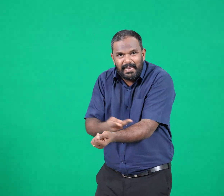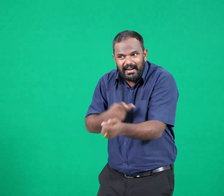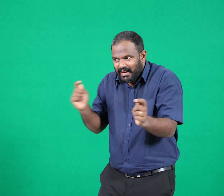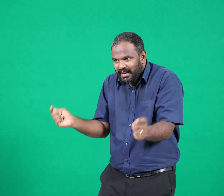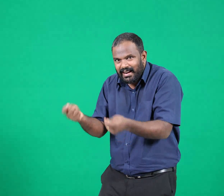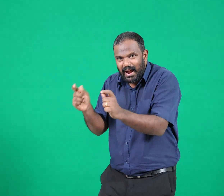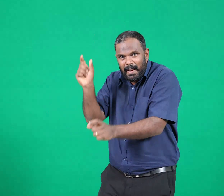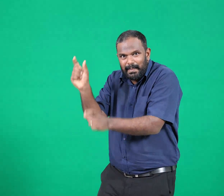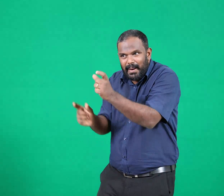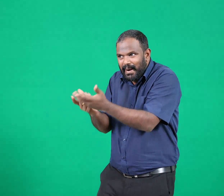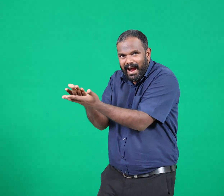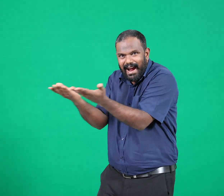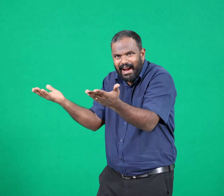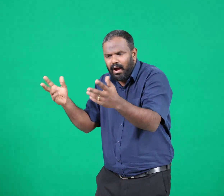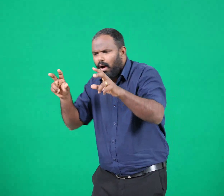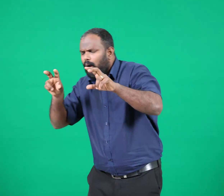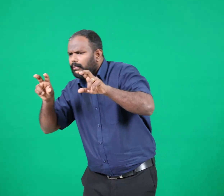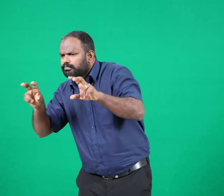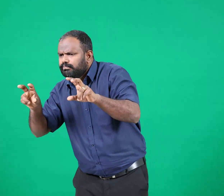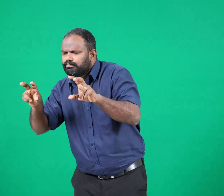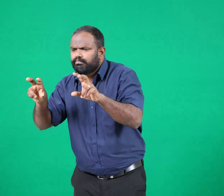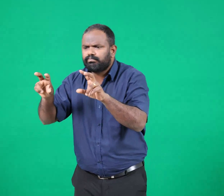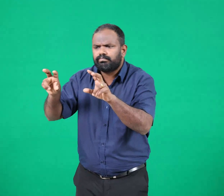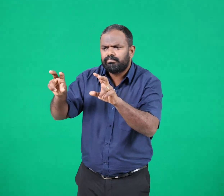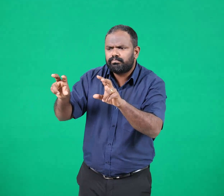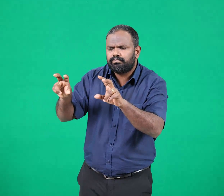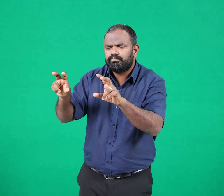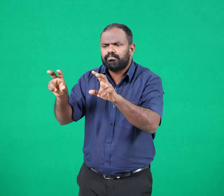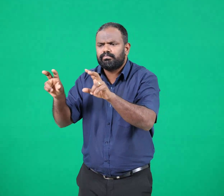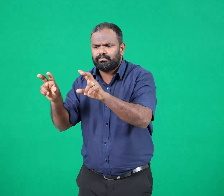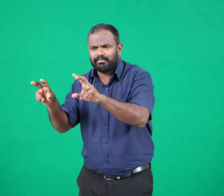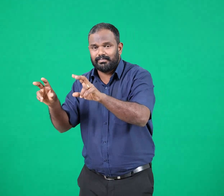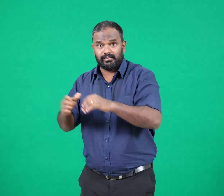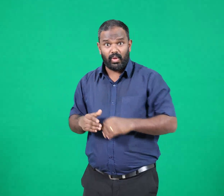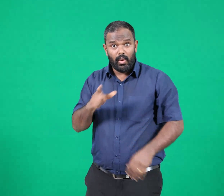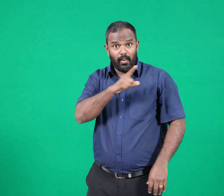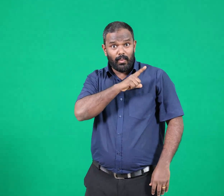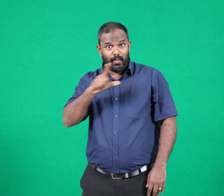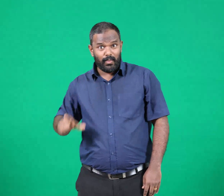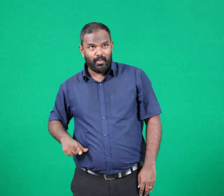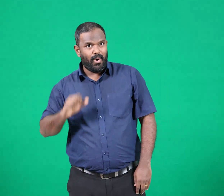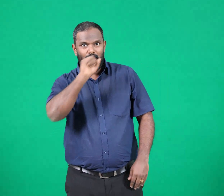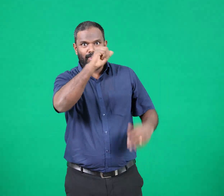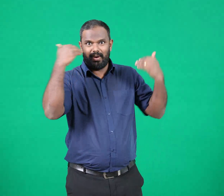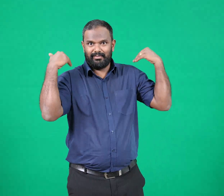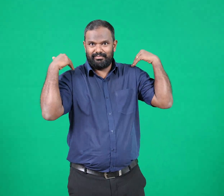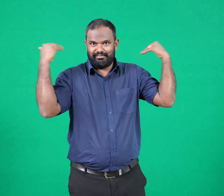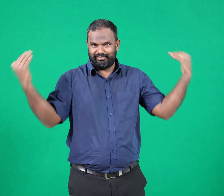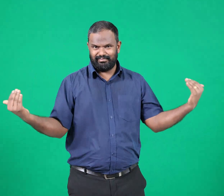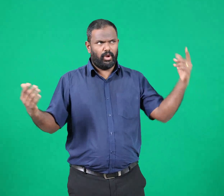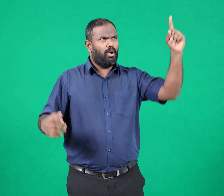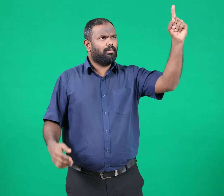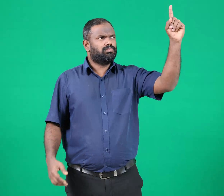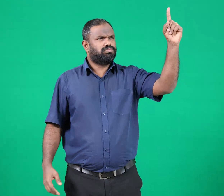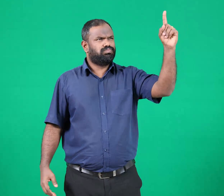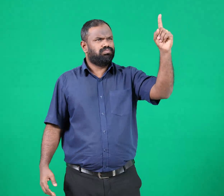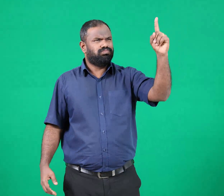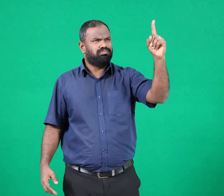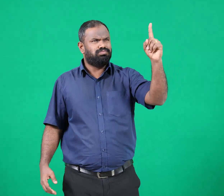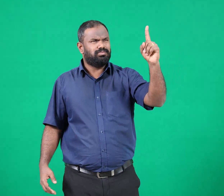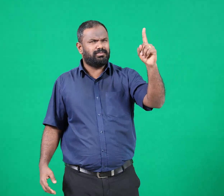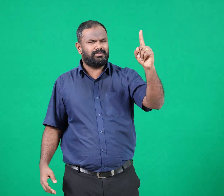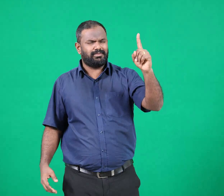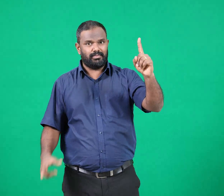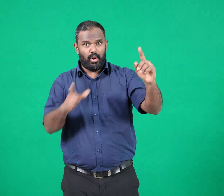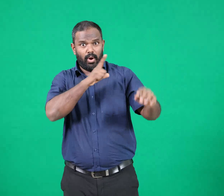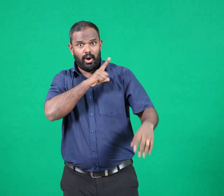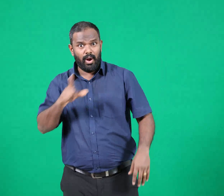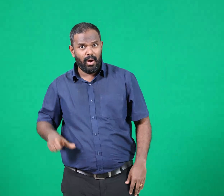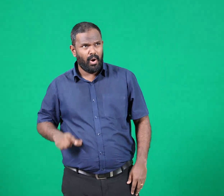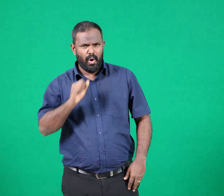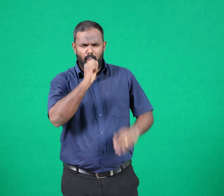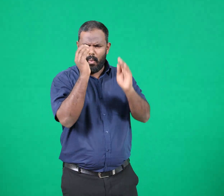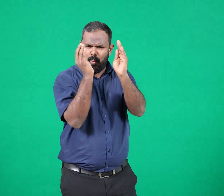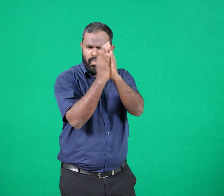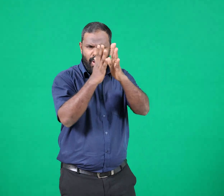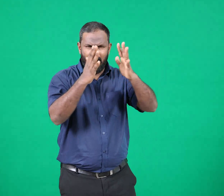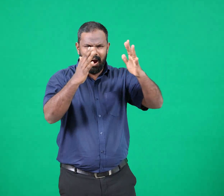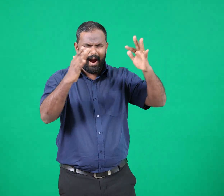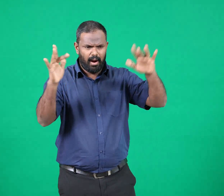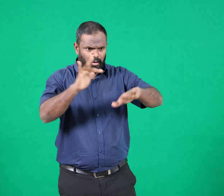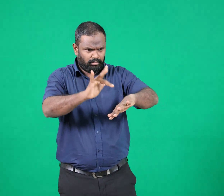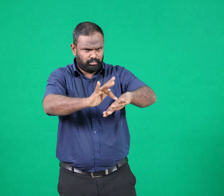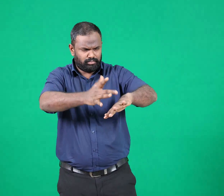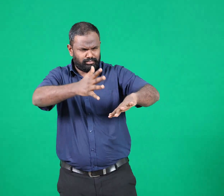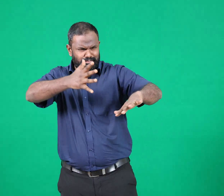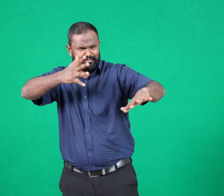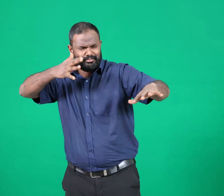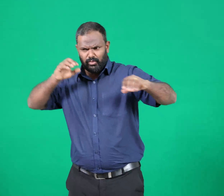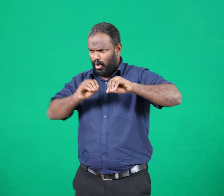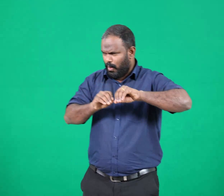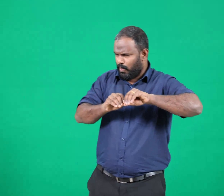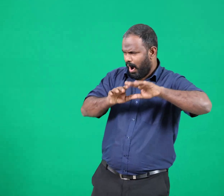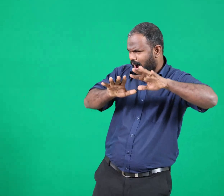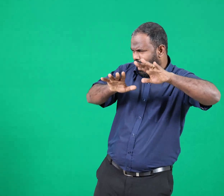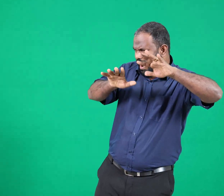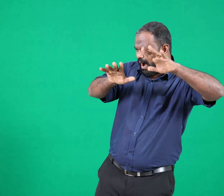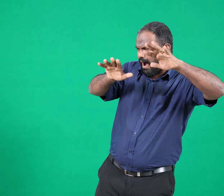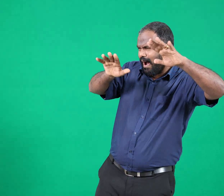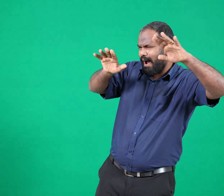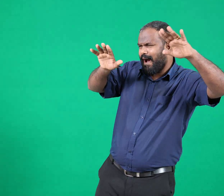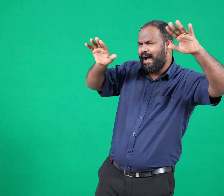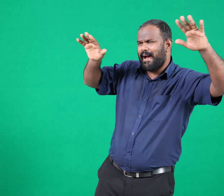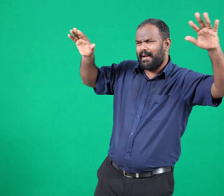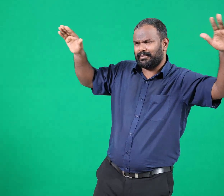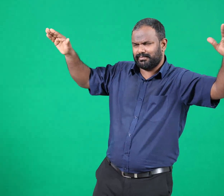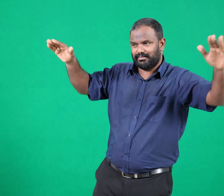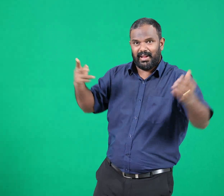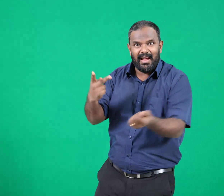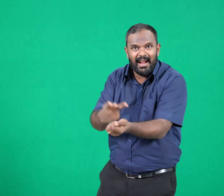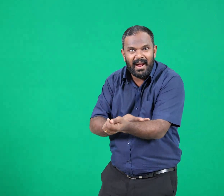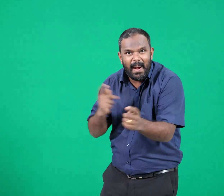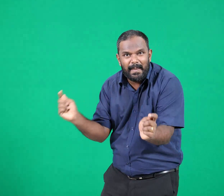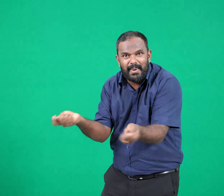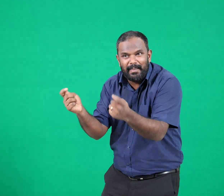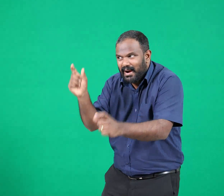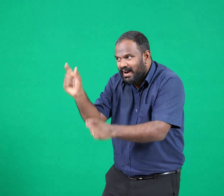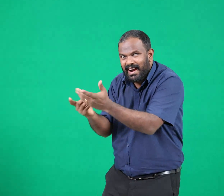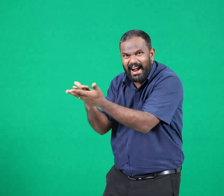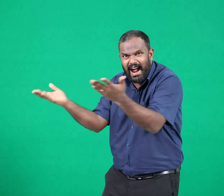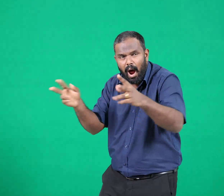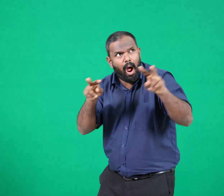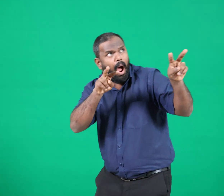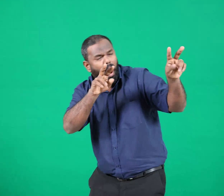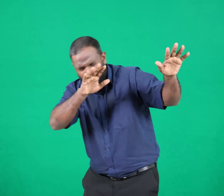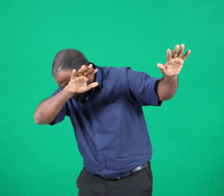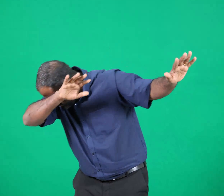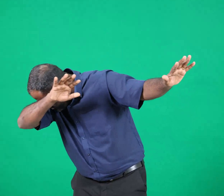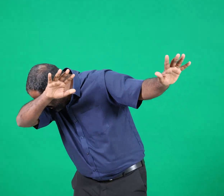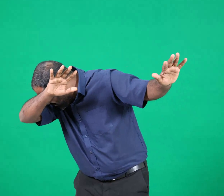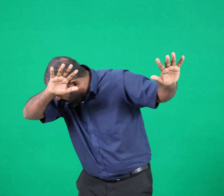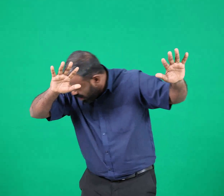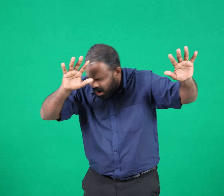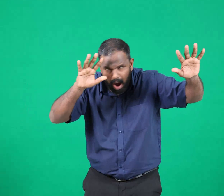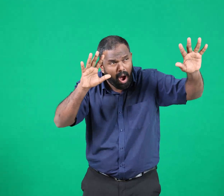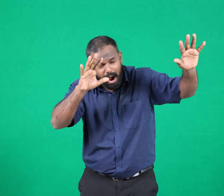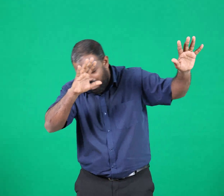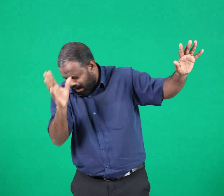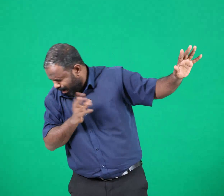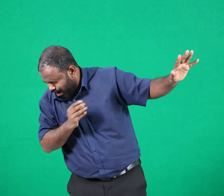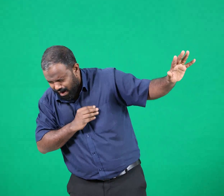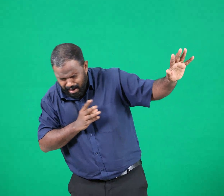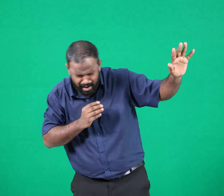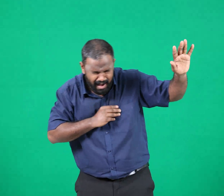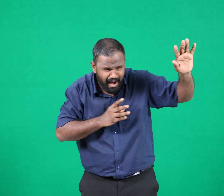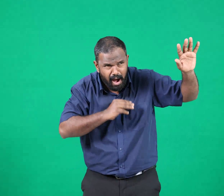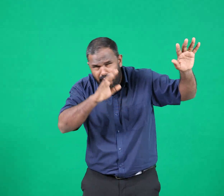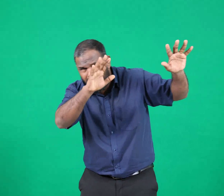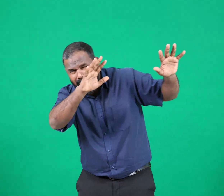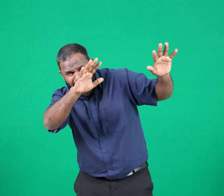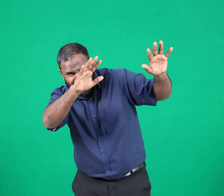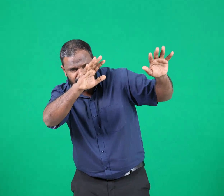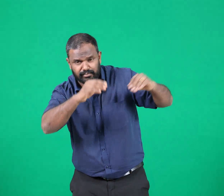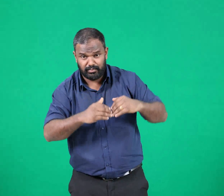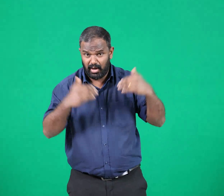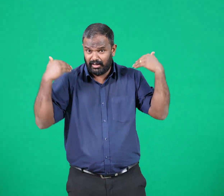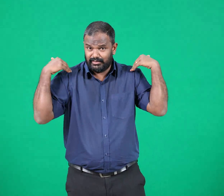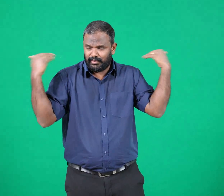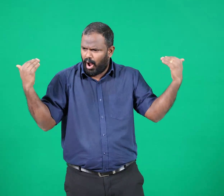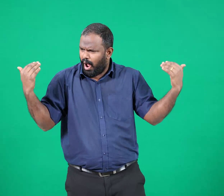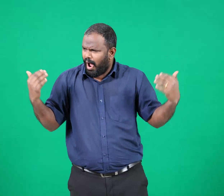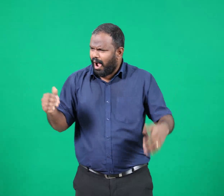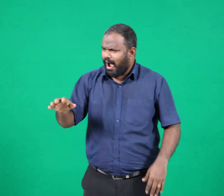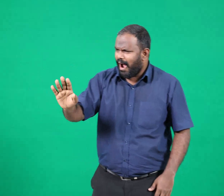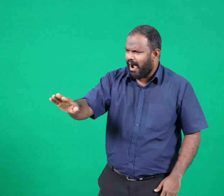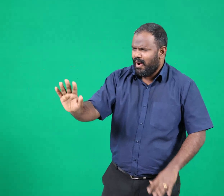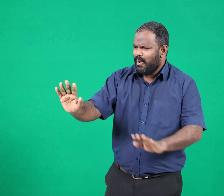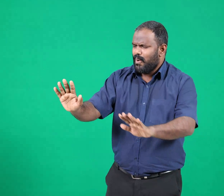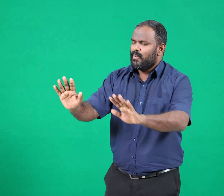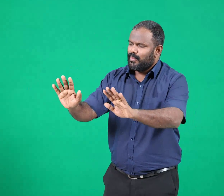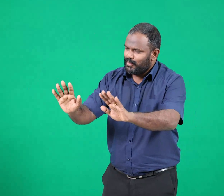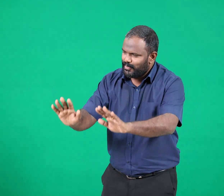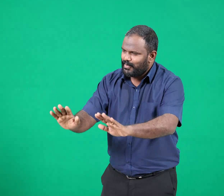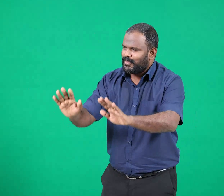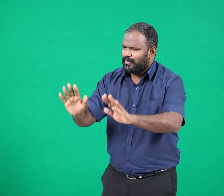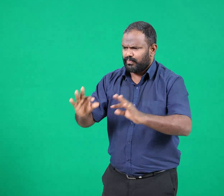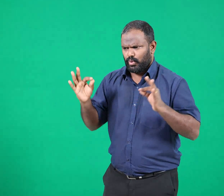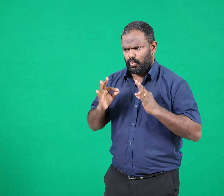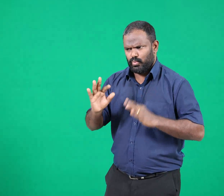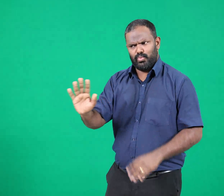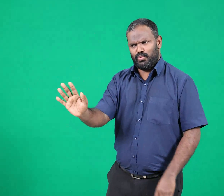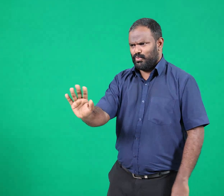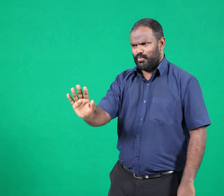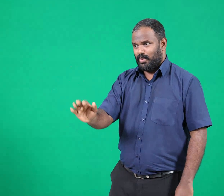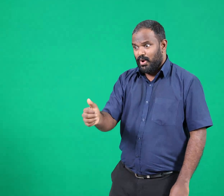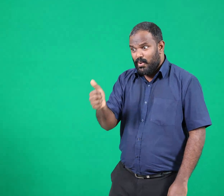Just then an angel of the Lord stood before them, and the glory of the Lord shone around them, and they were terrified.